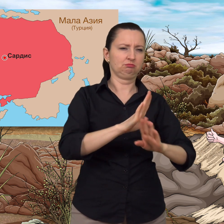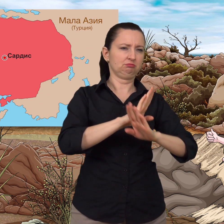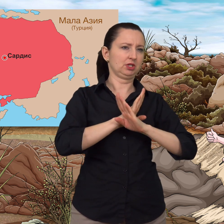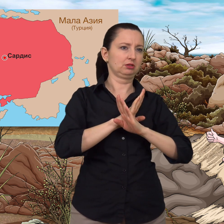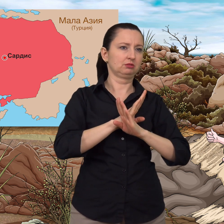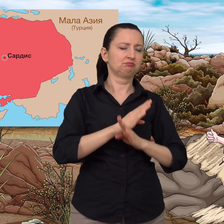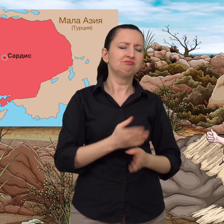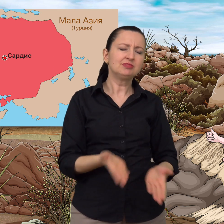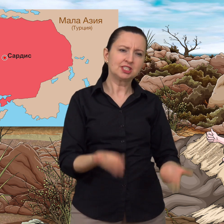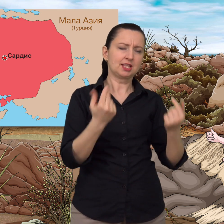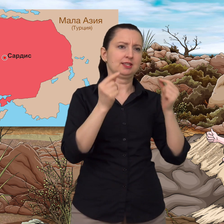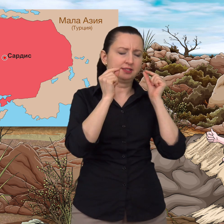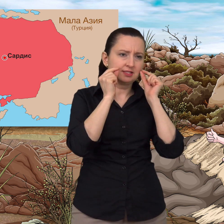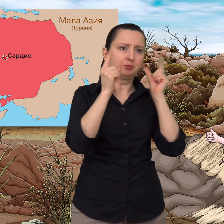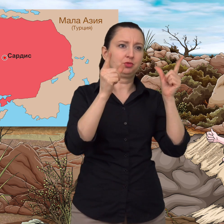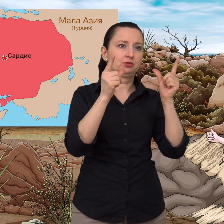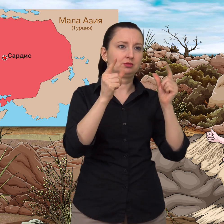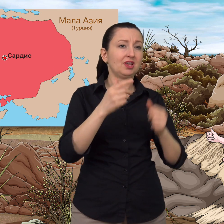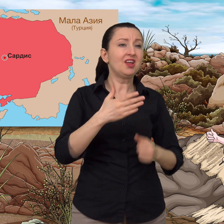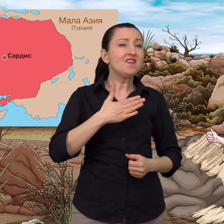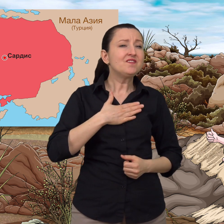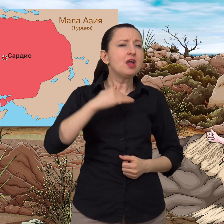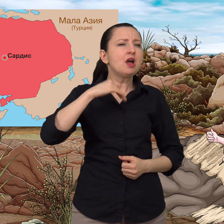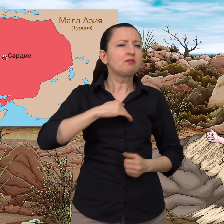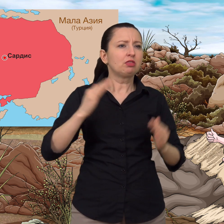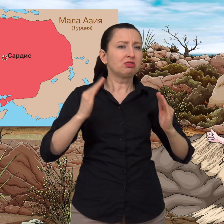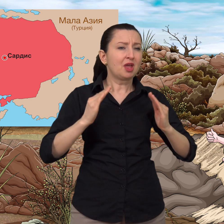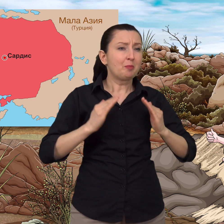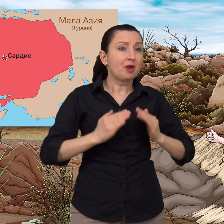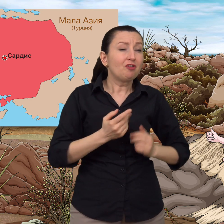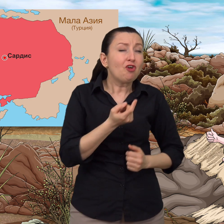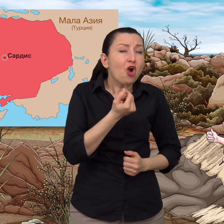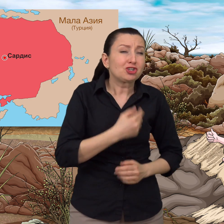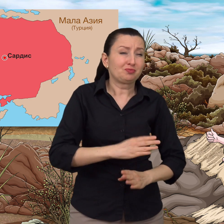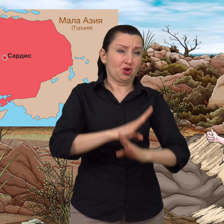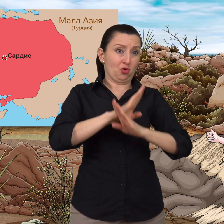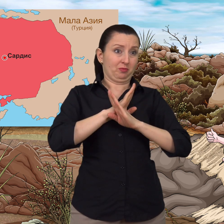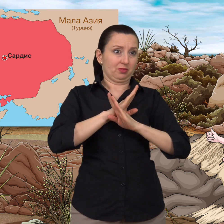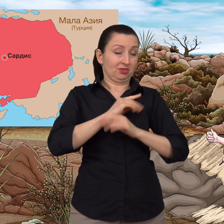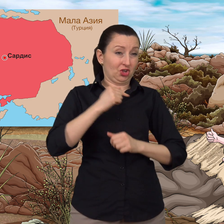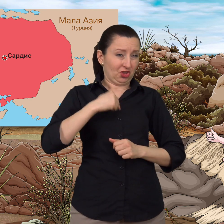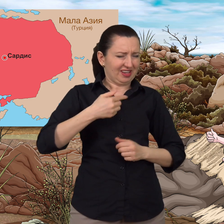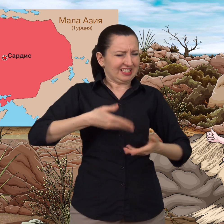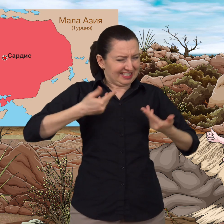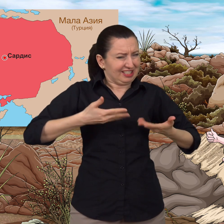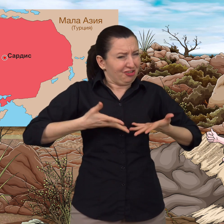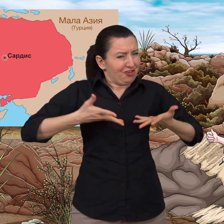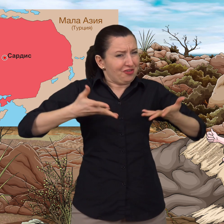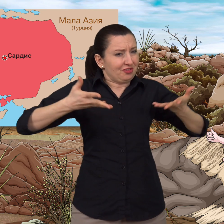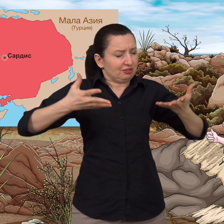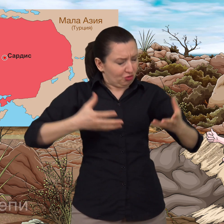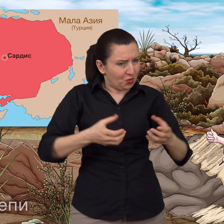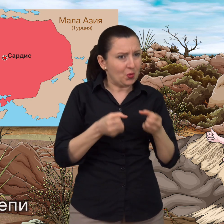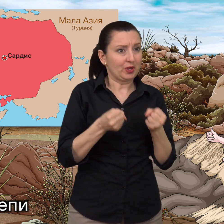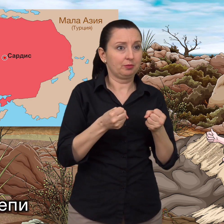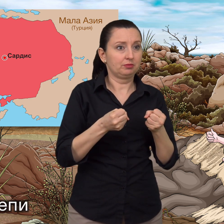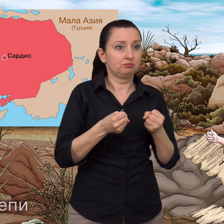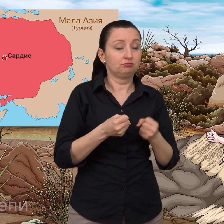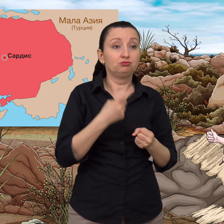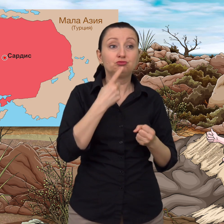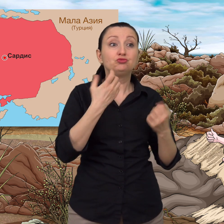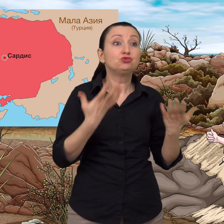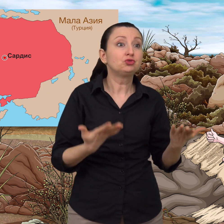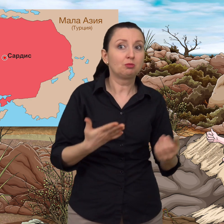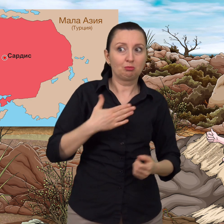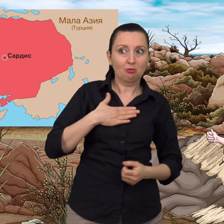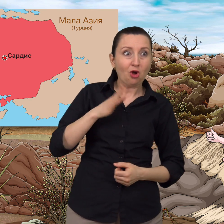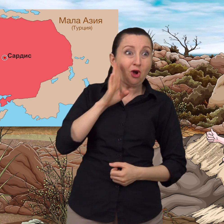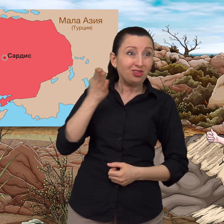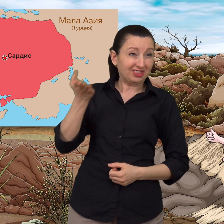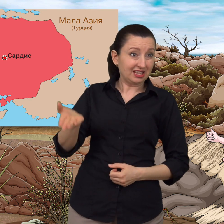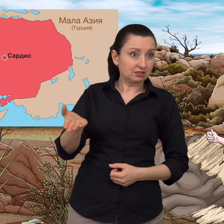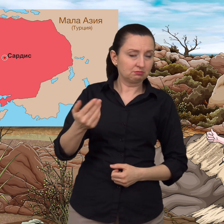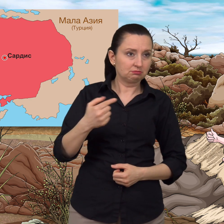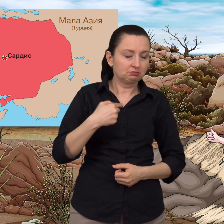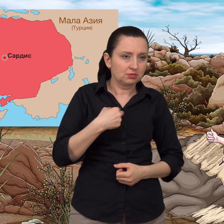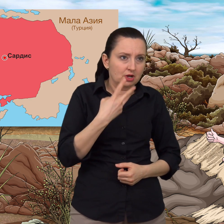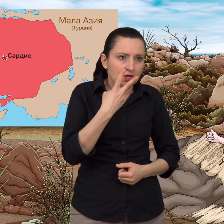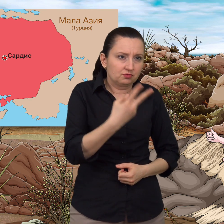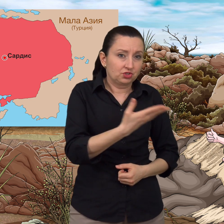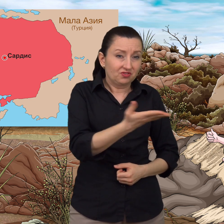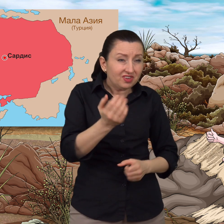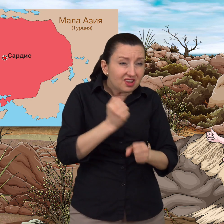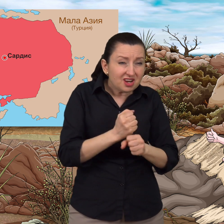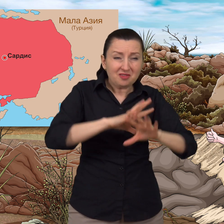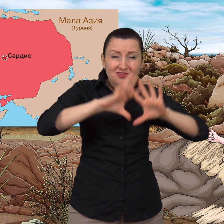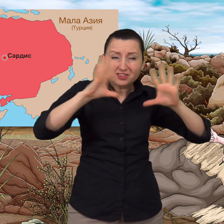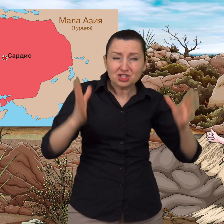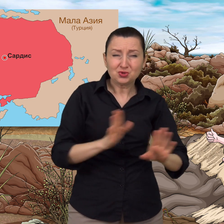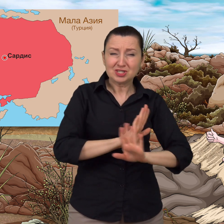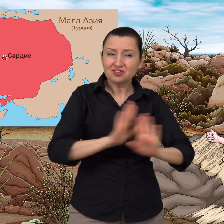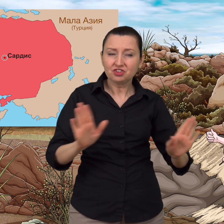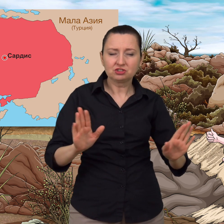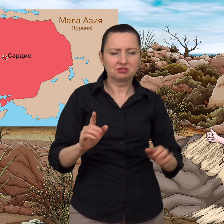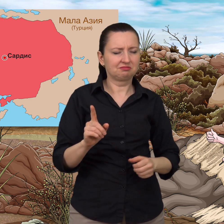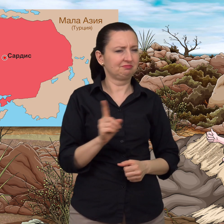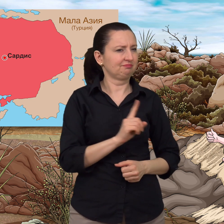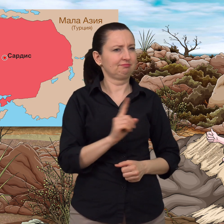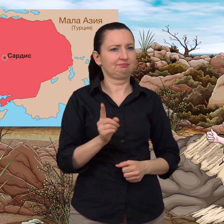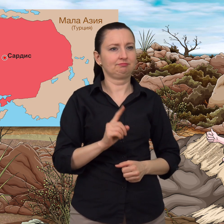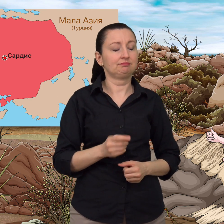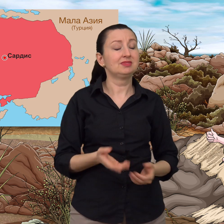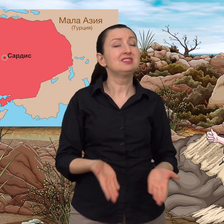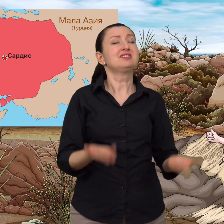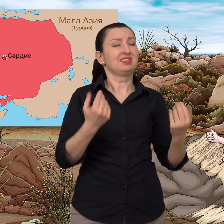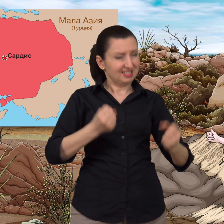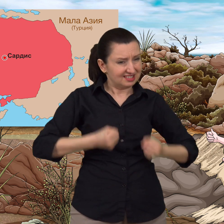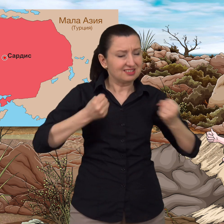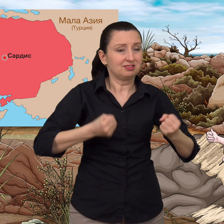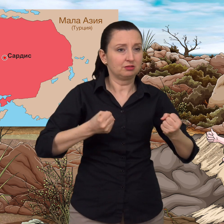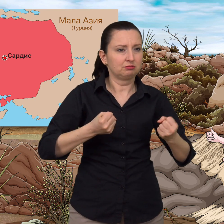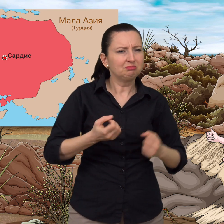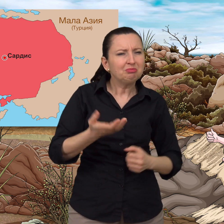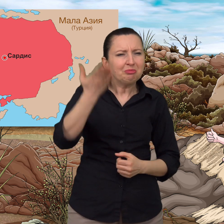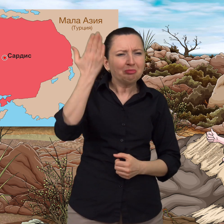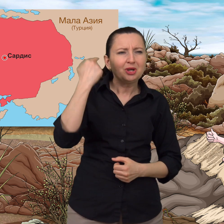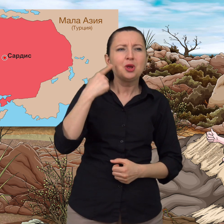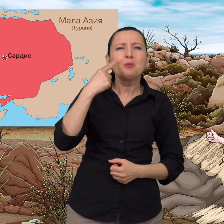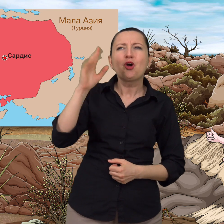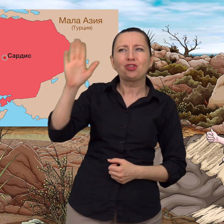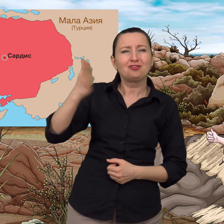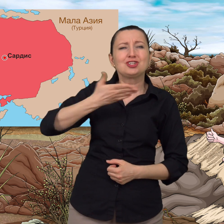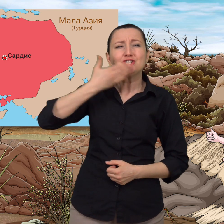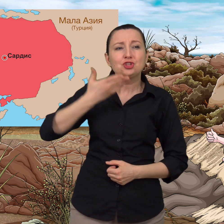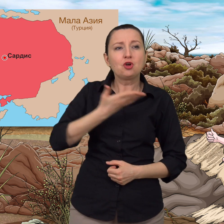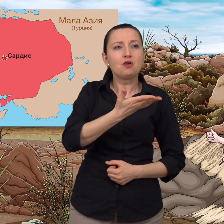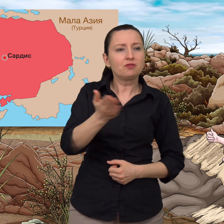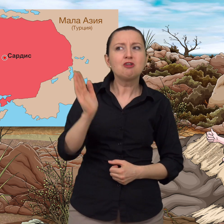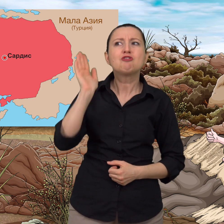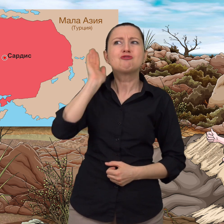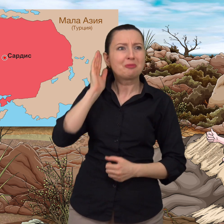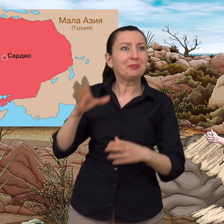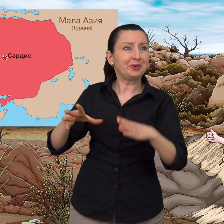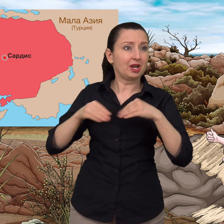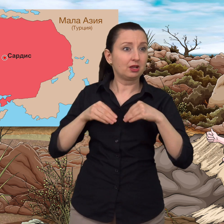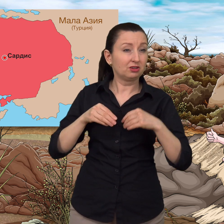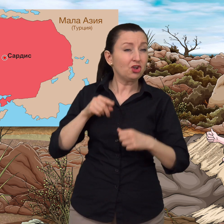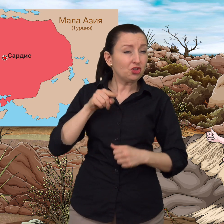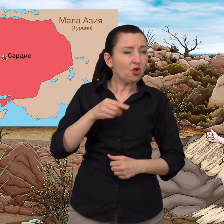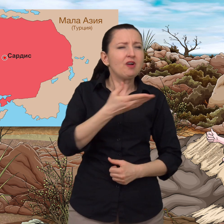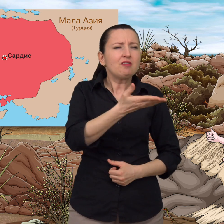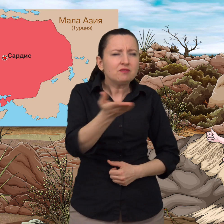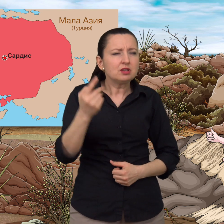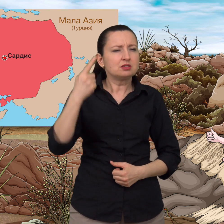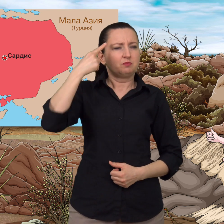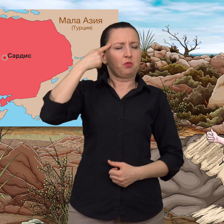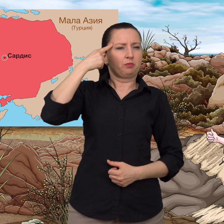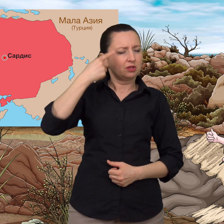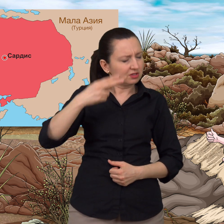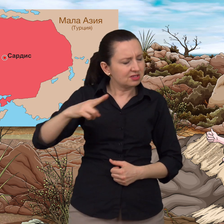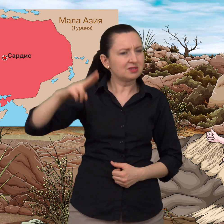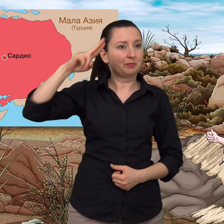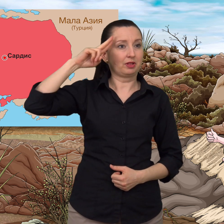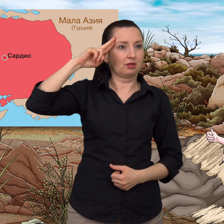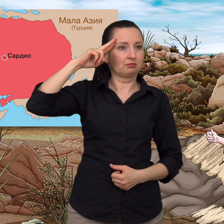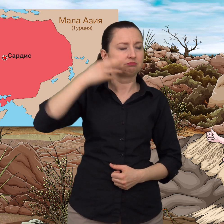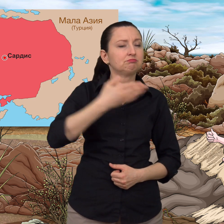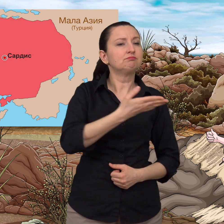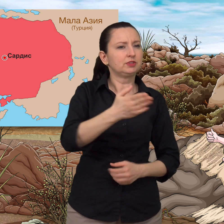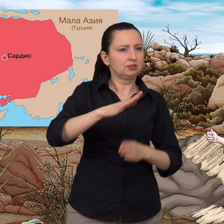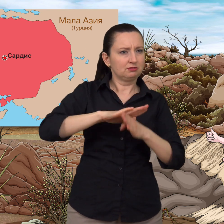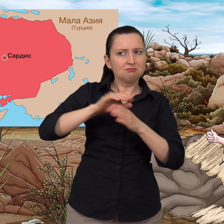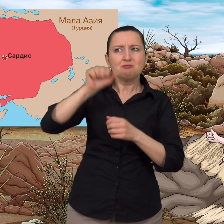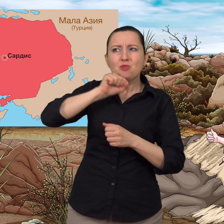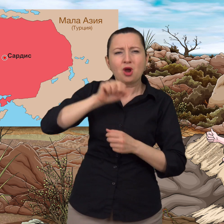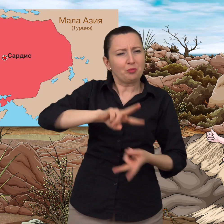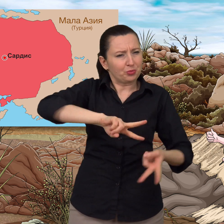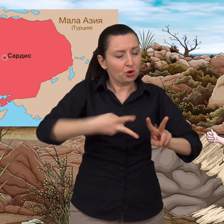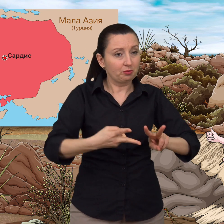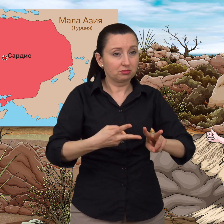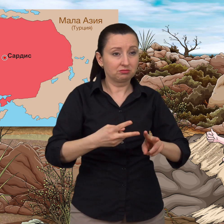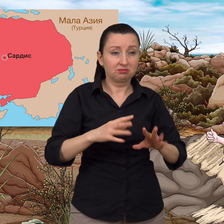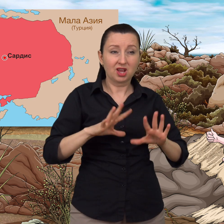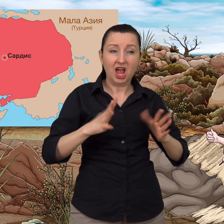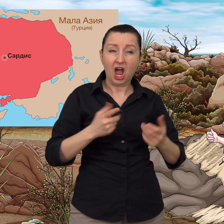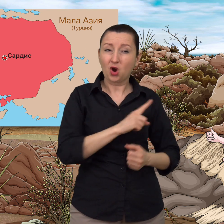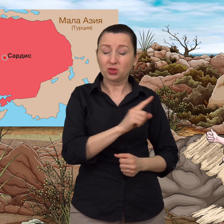for I have found your deeds incomplete in the sight of My God. Remember, then, what you have received and heard. Keep it and repent.